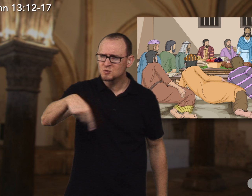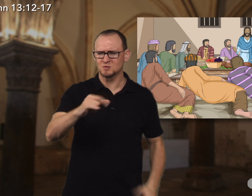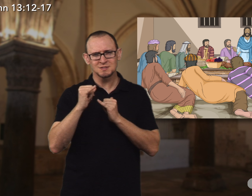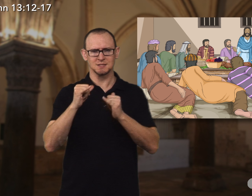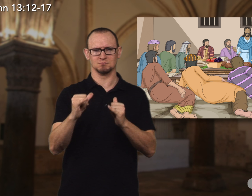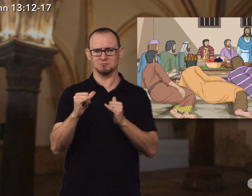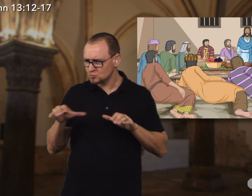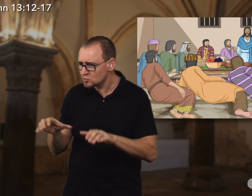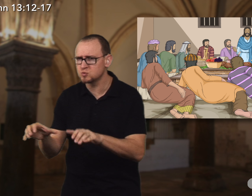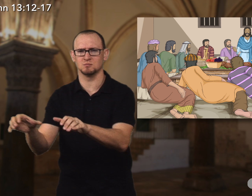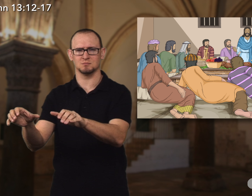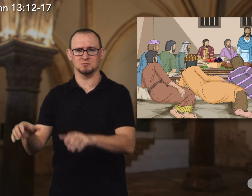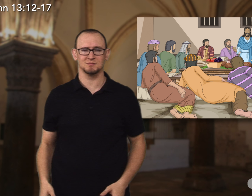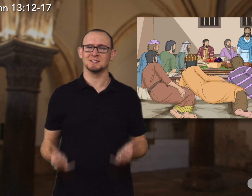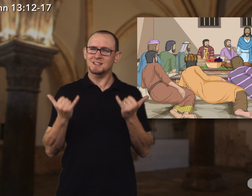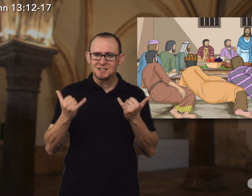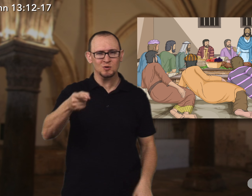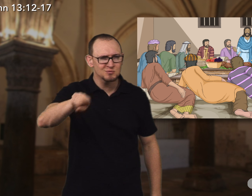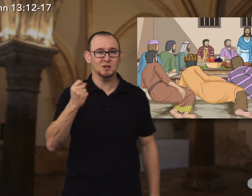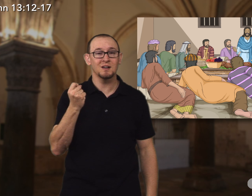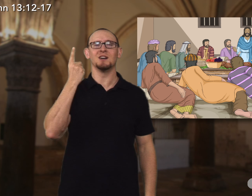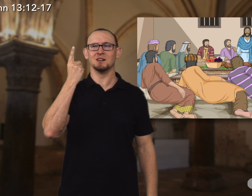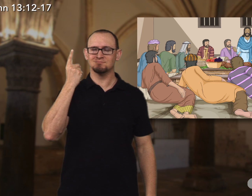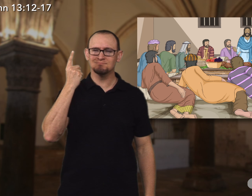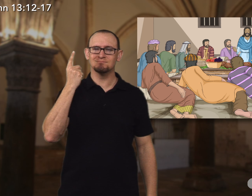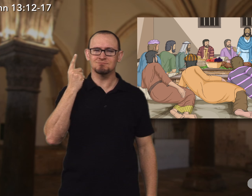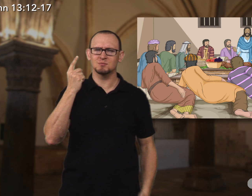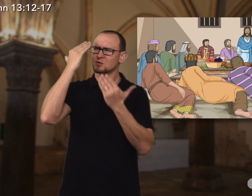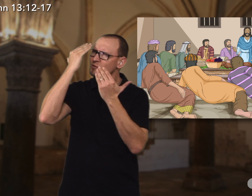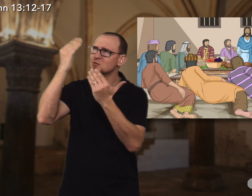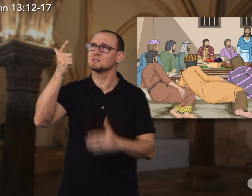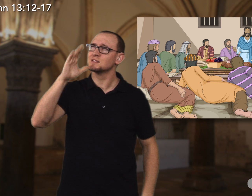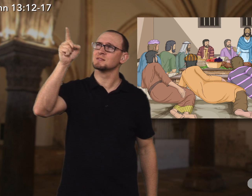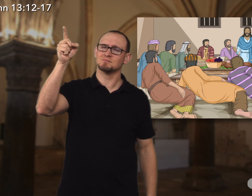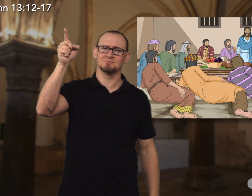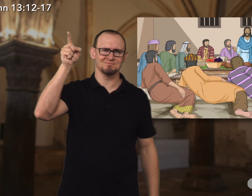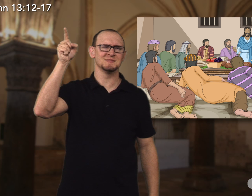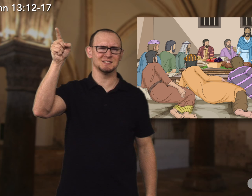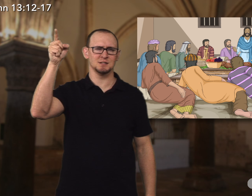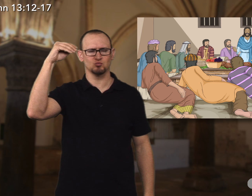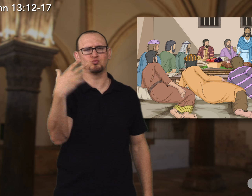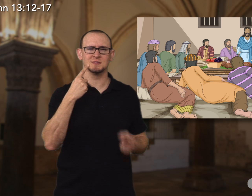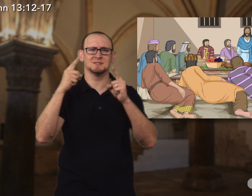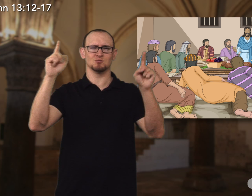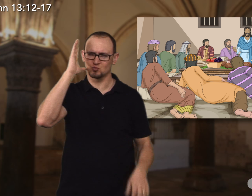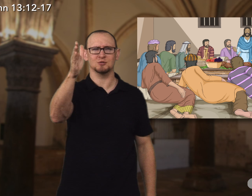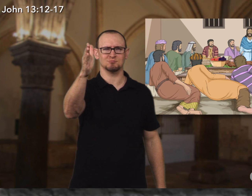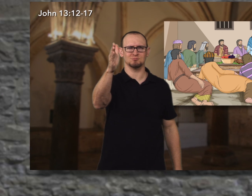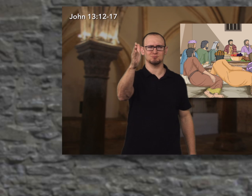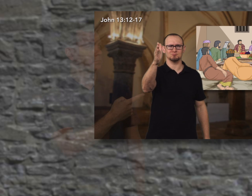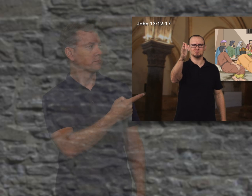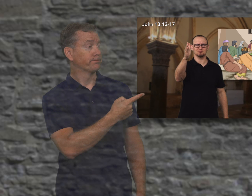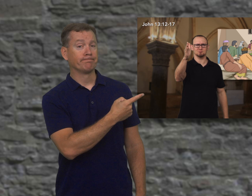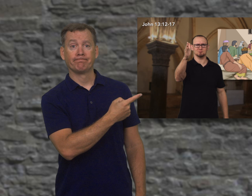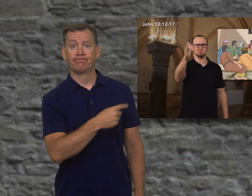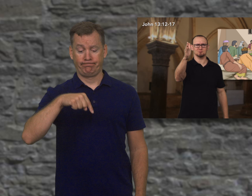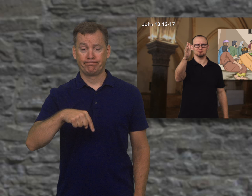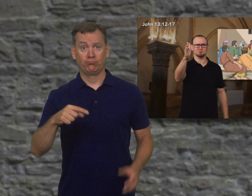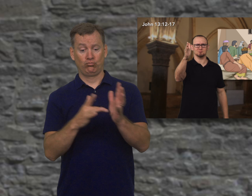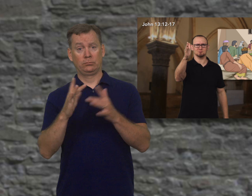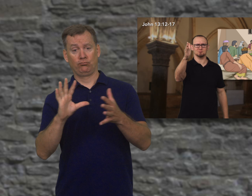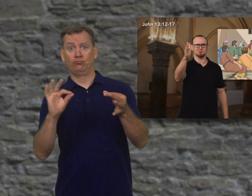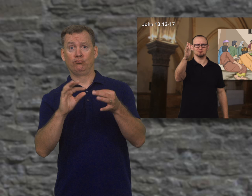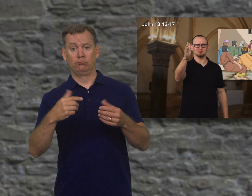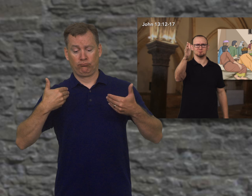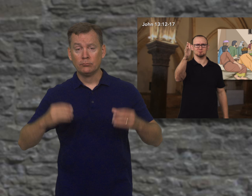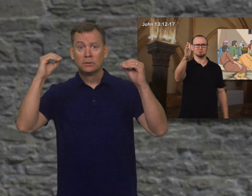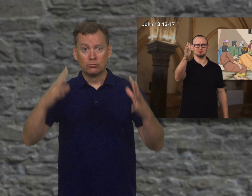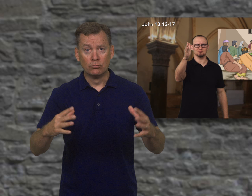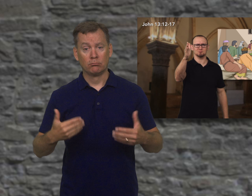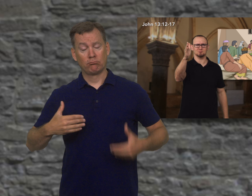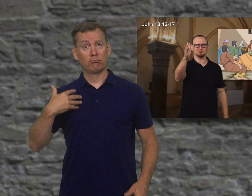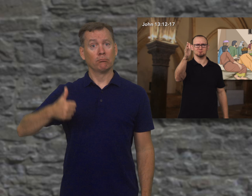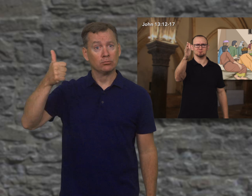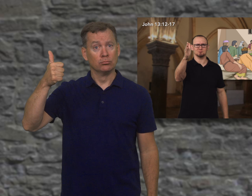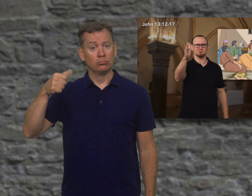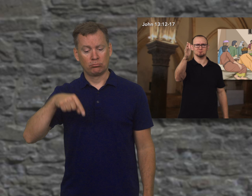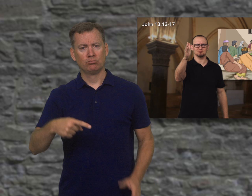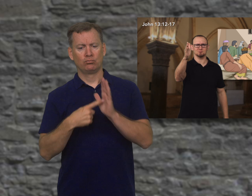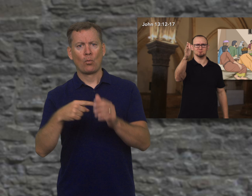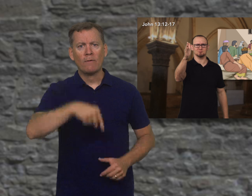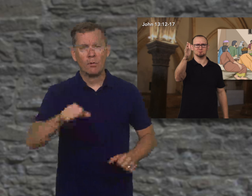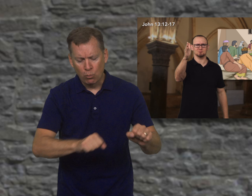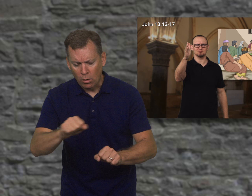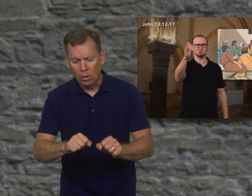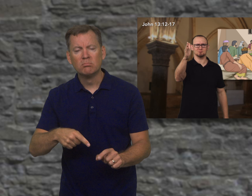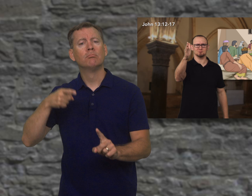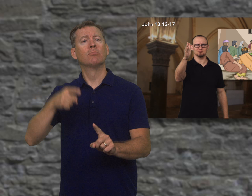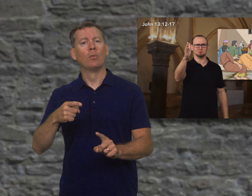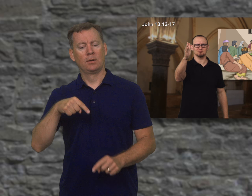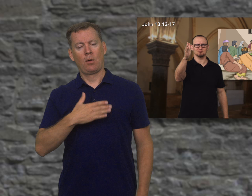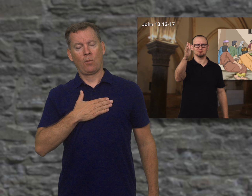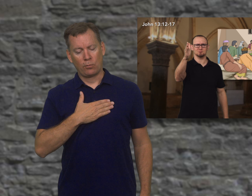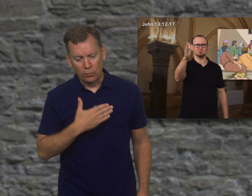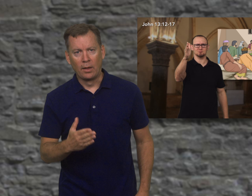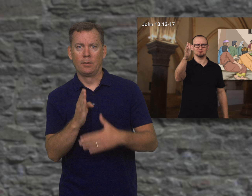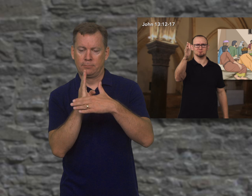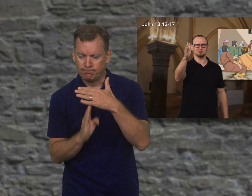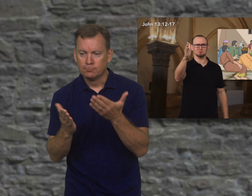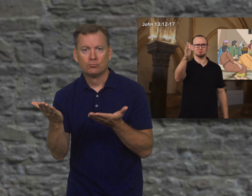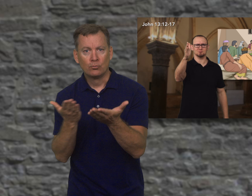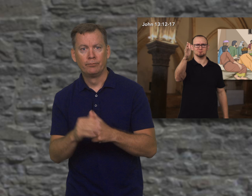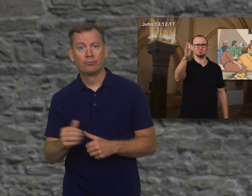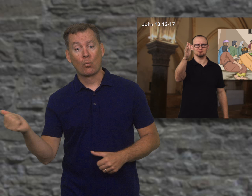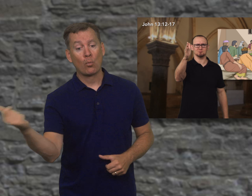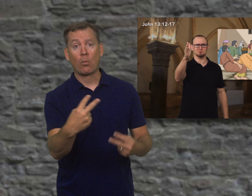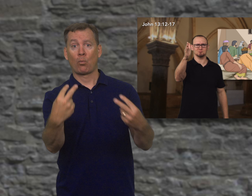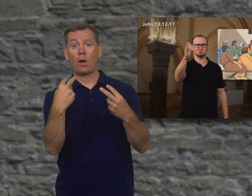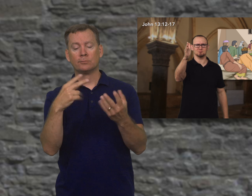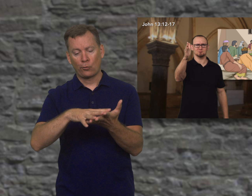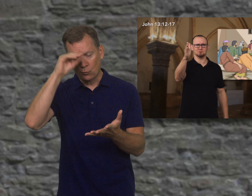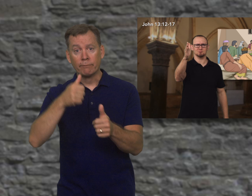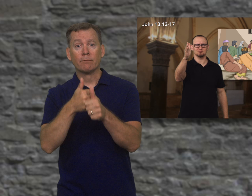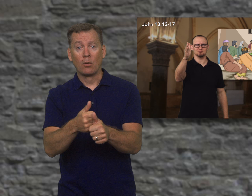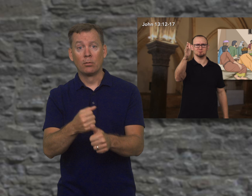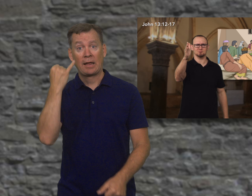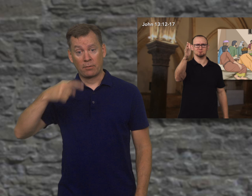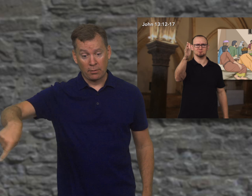I have set you an example so that you should do as I have done for you.